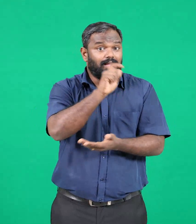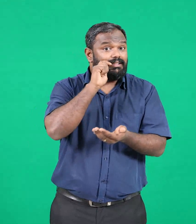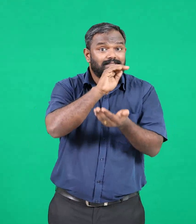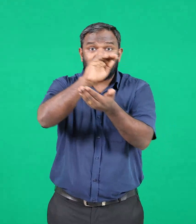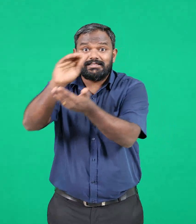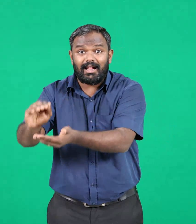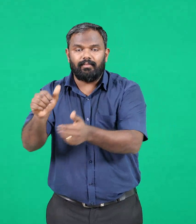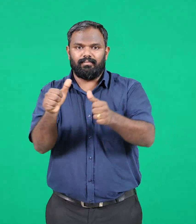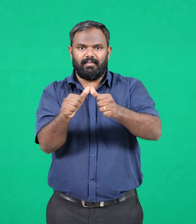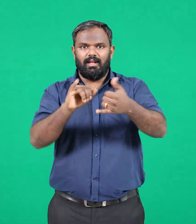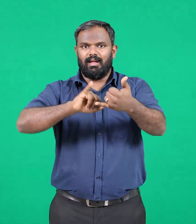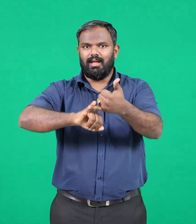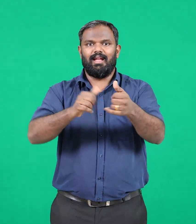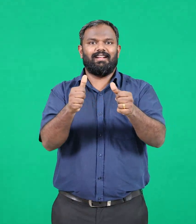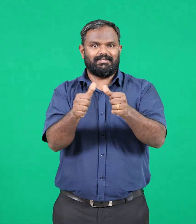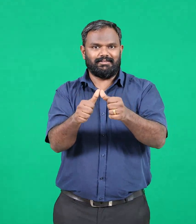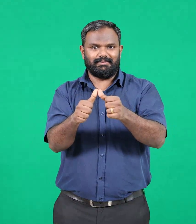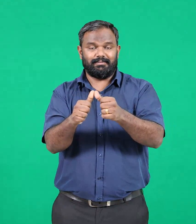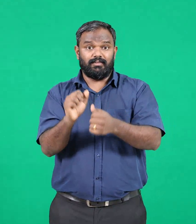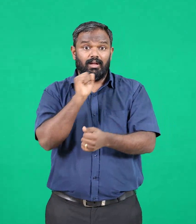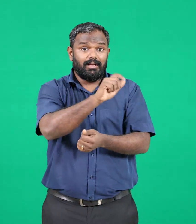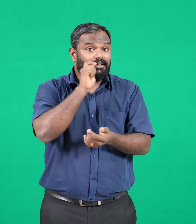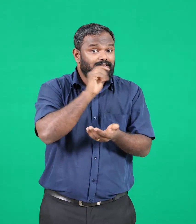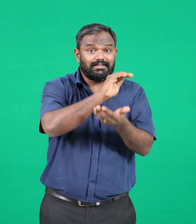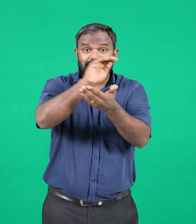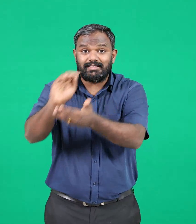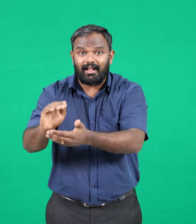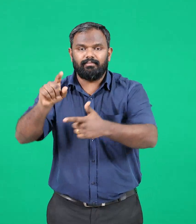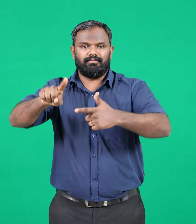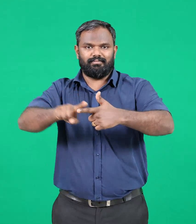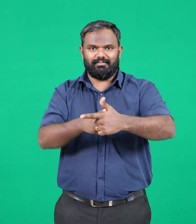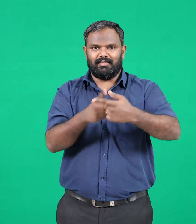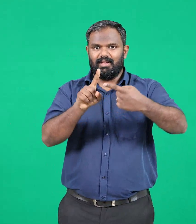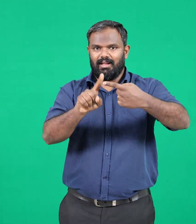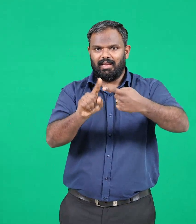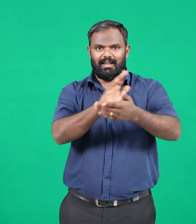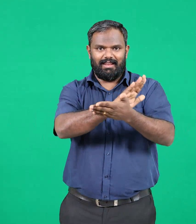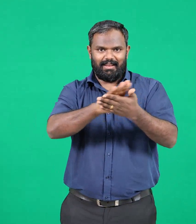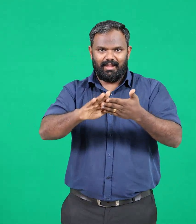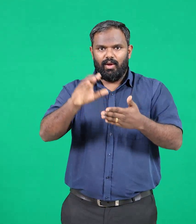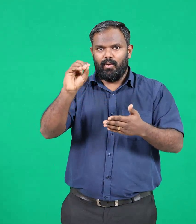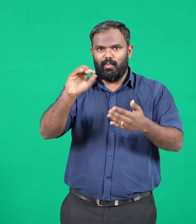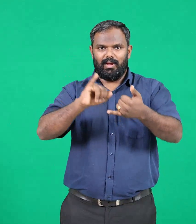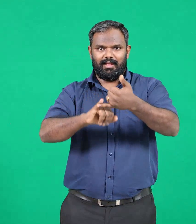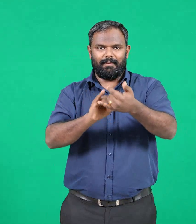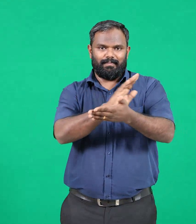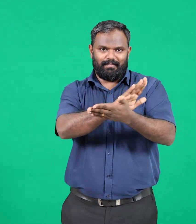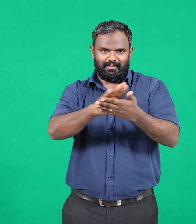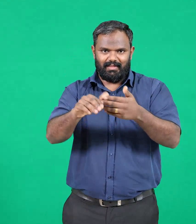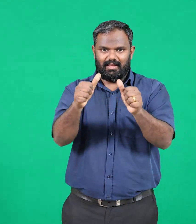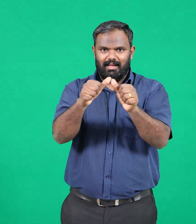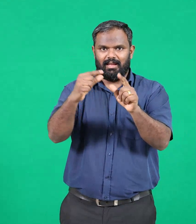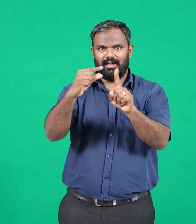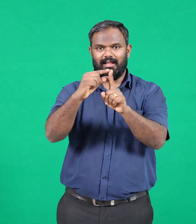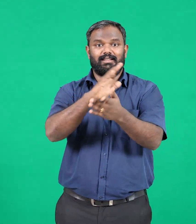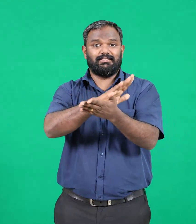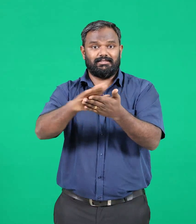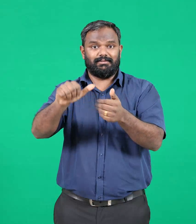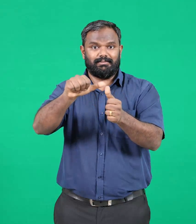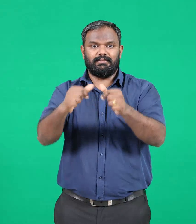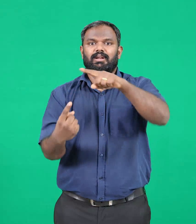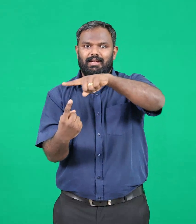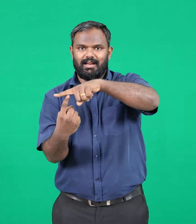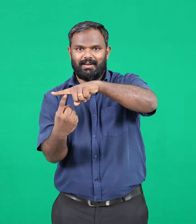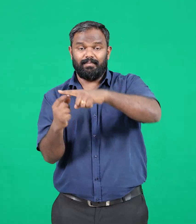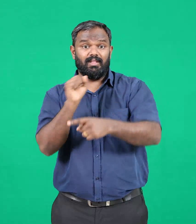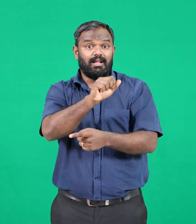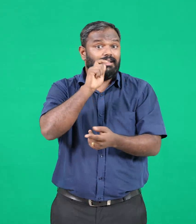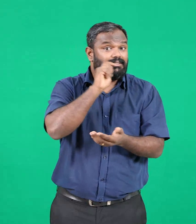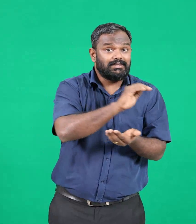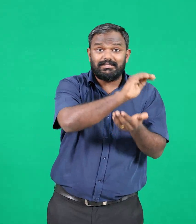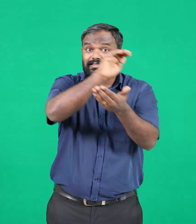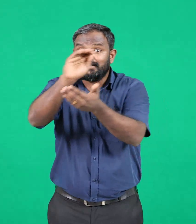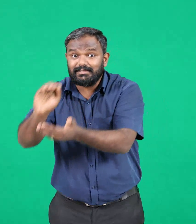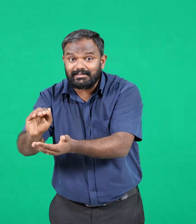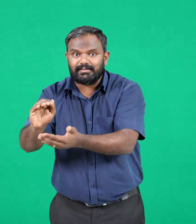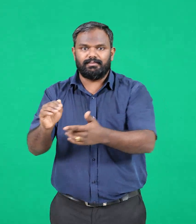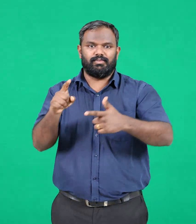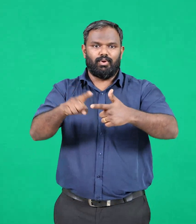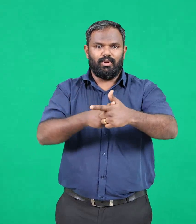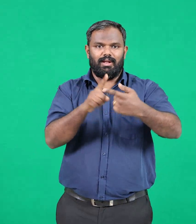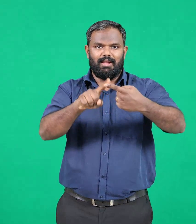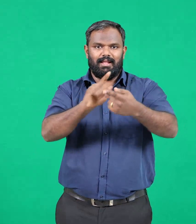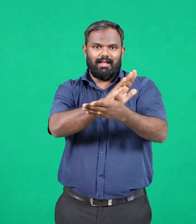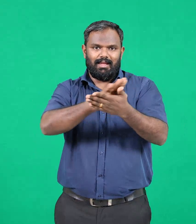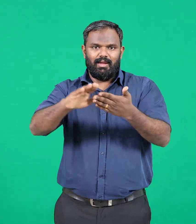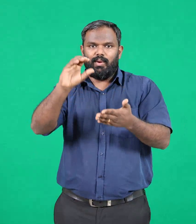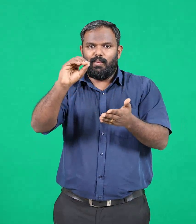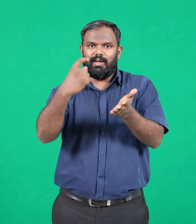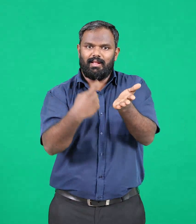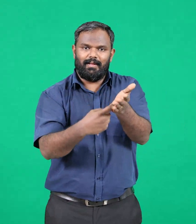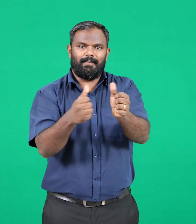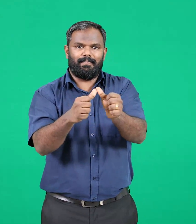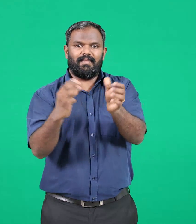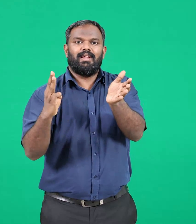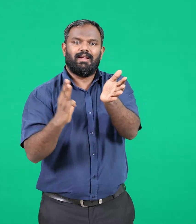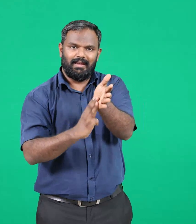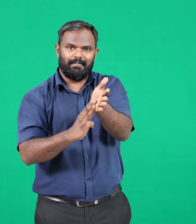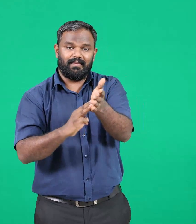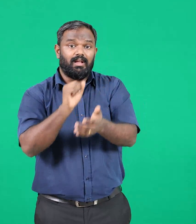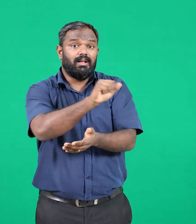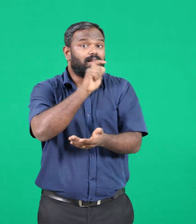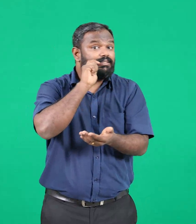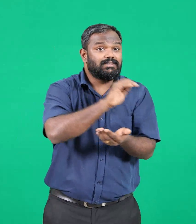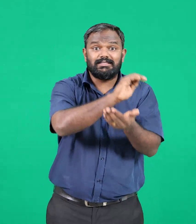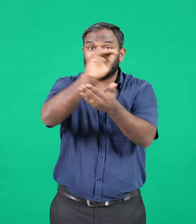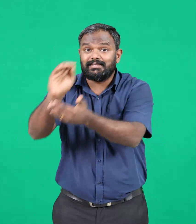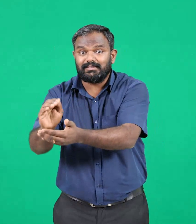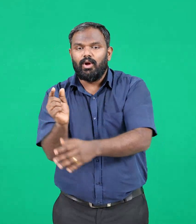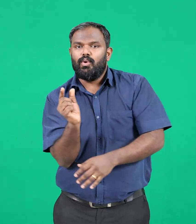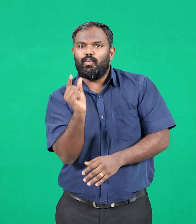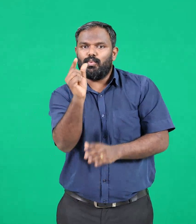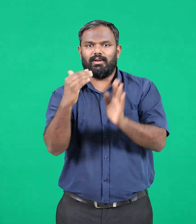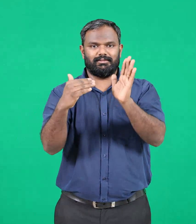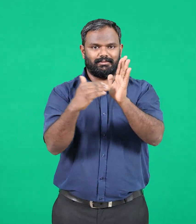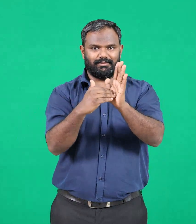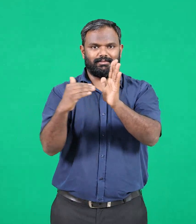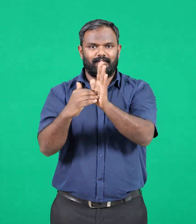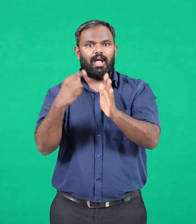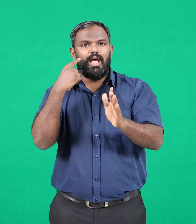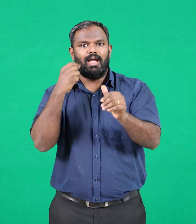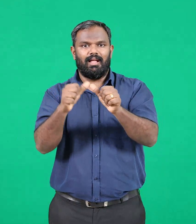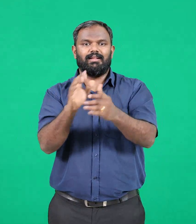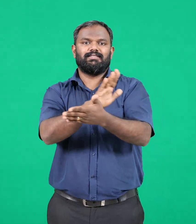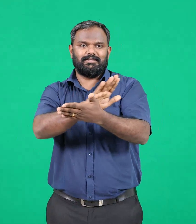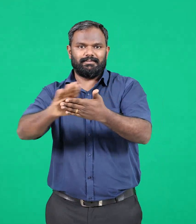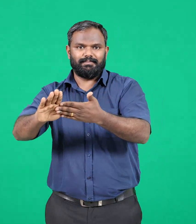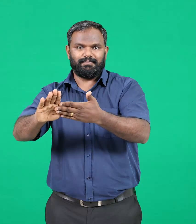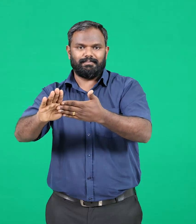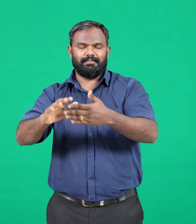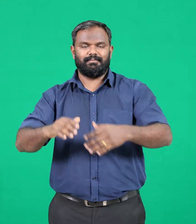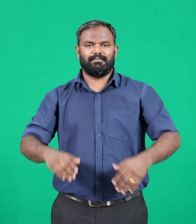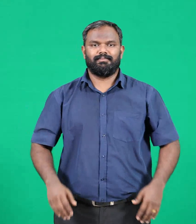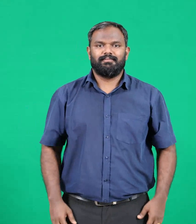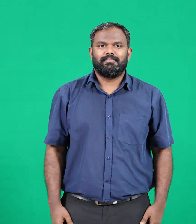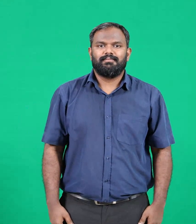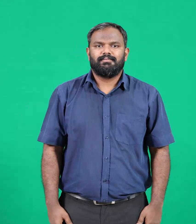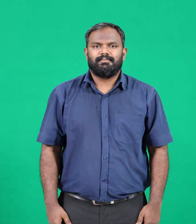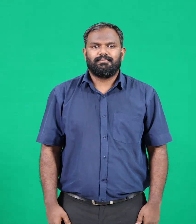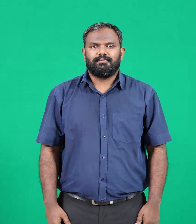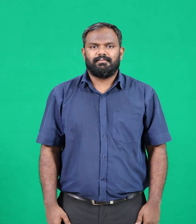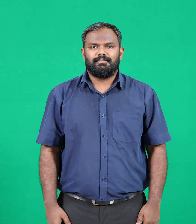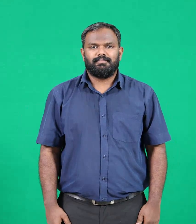Asa was the father of Jehoshaphat, Jehoshaphat the father of Joram, and Joram the father of Uzziah.